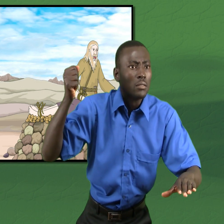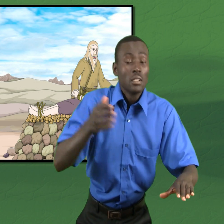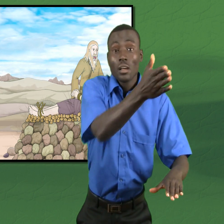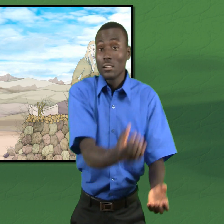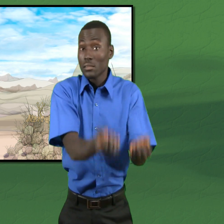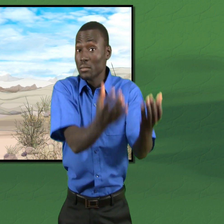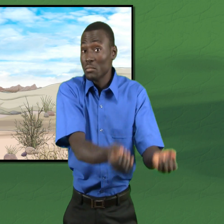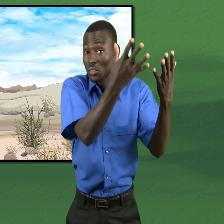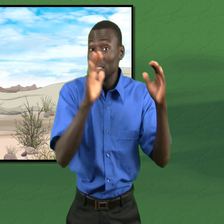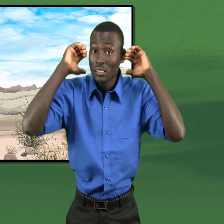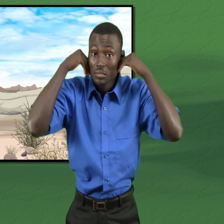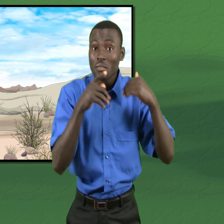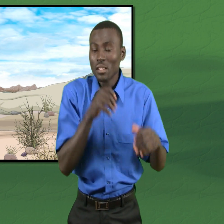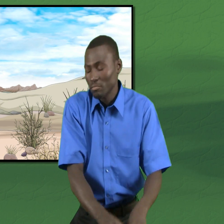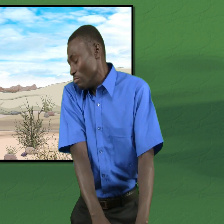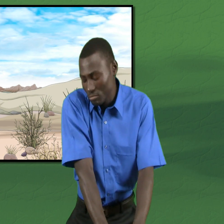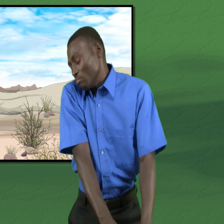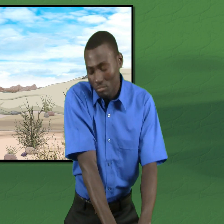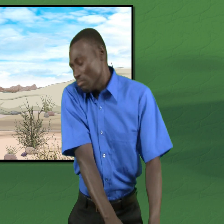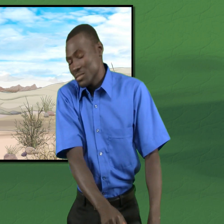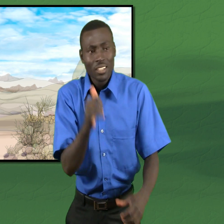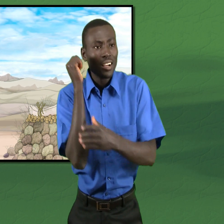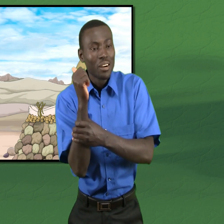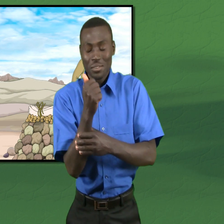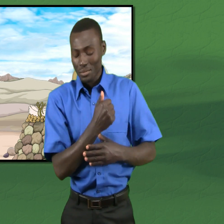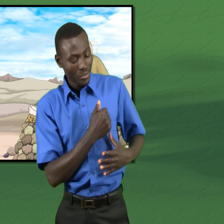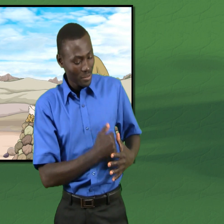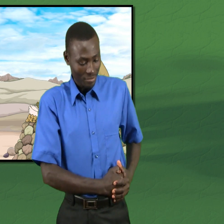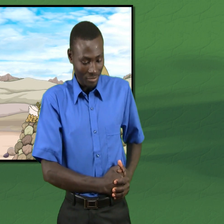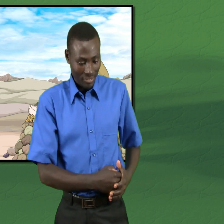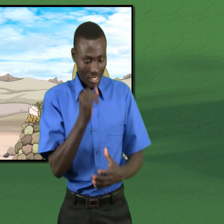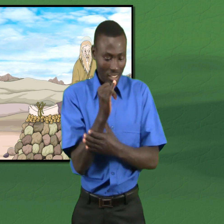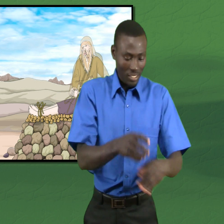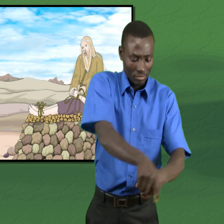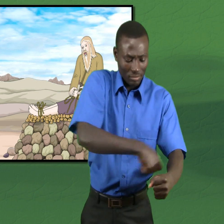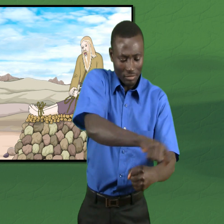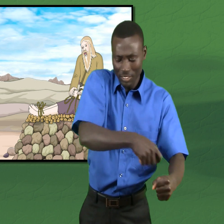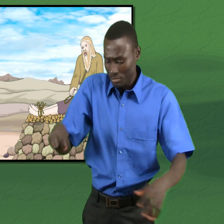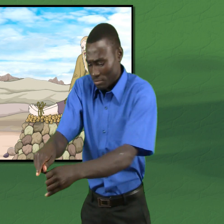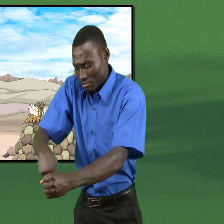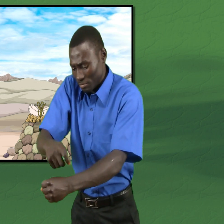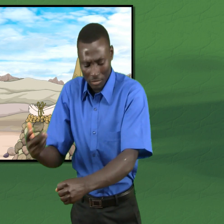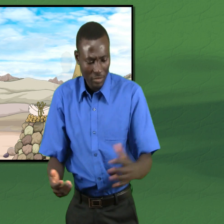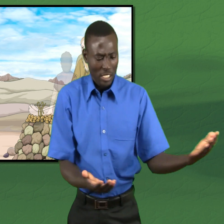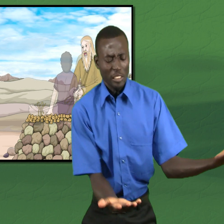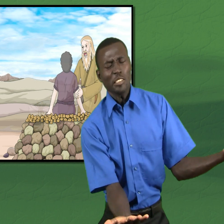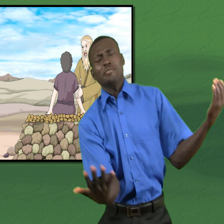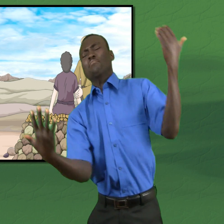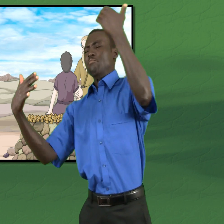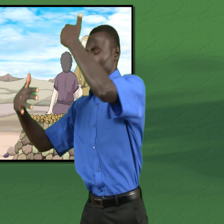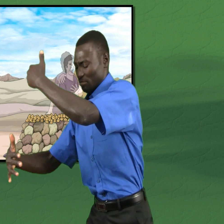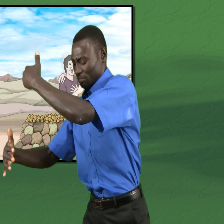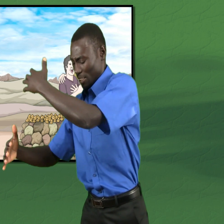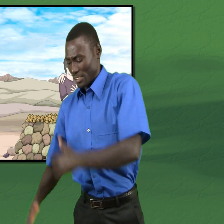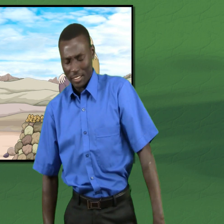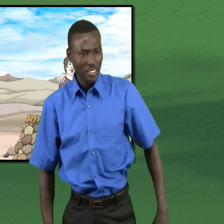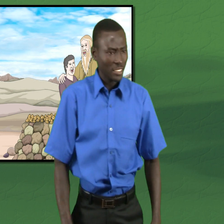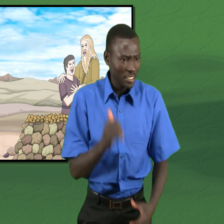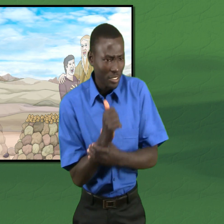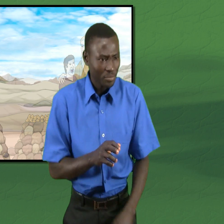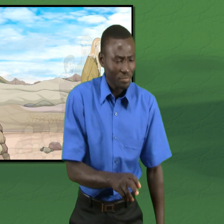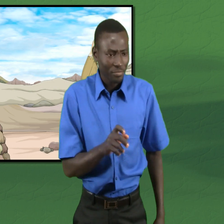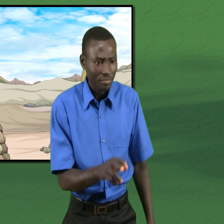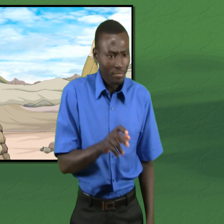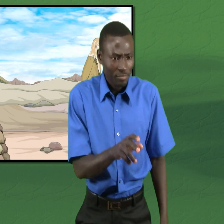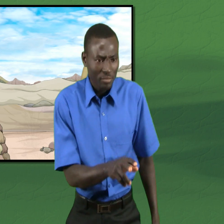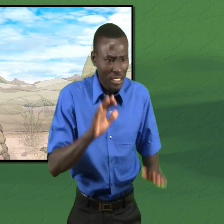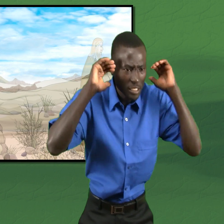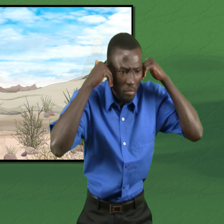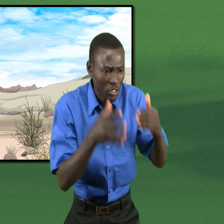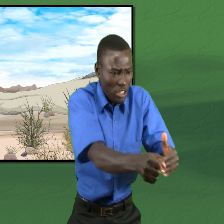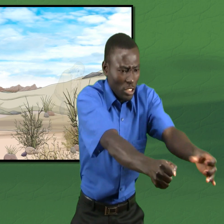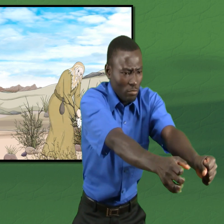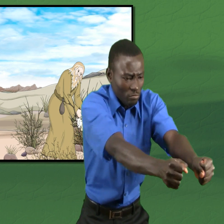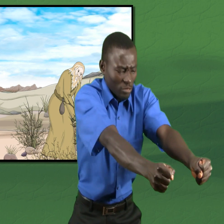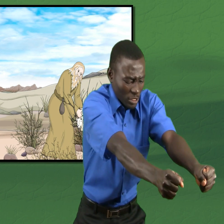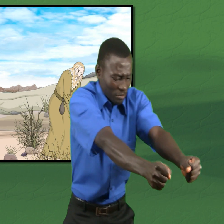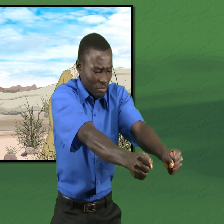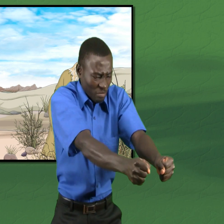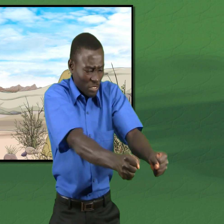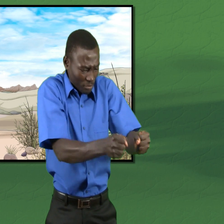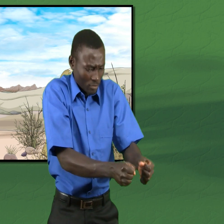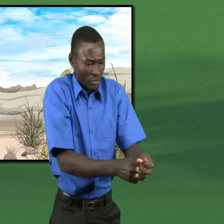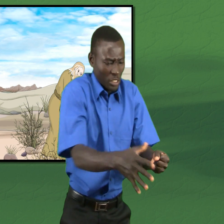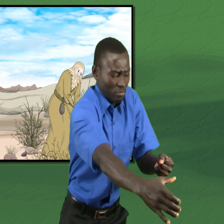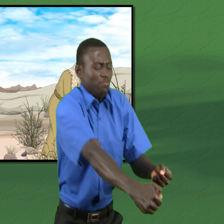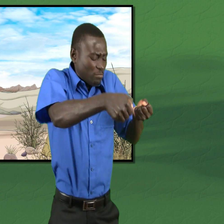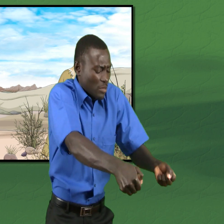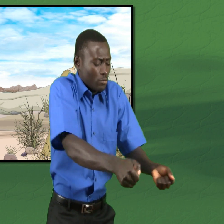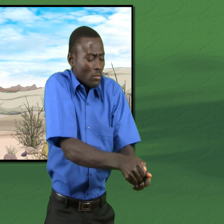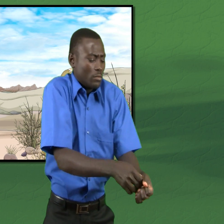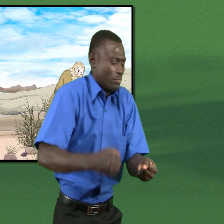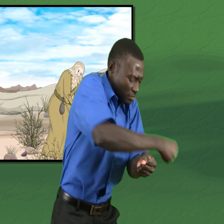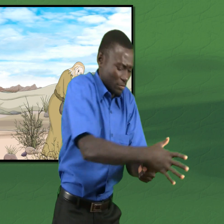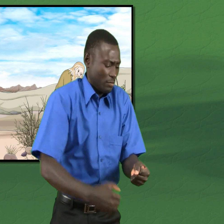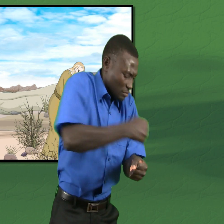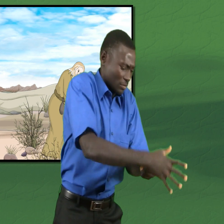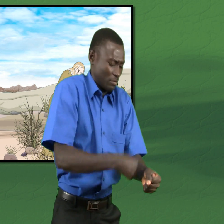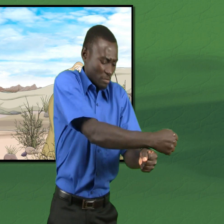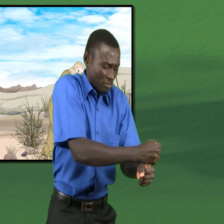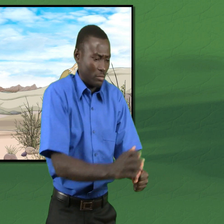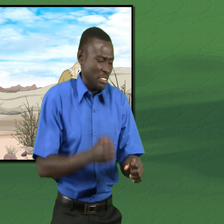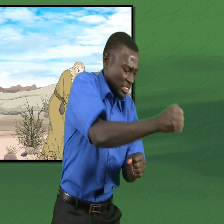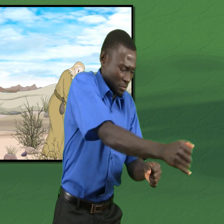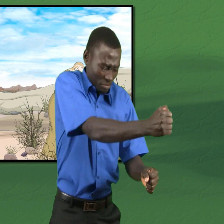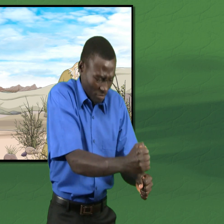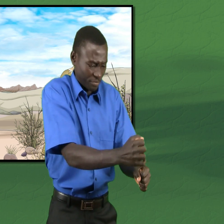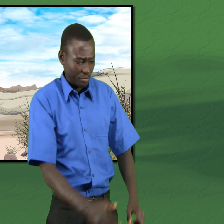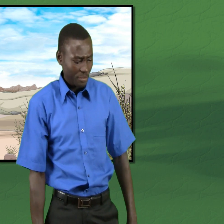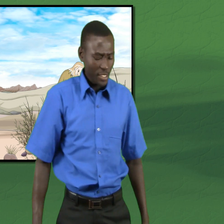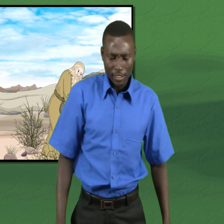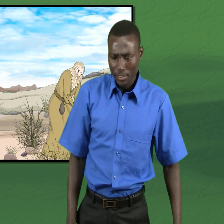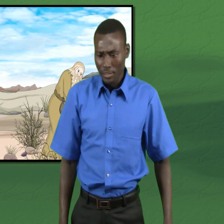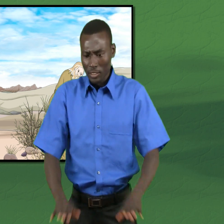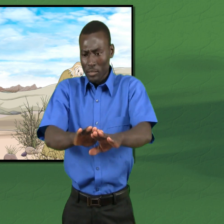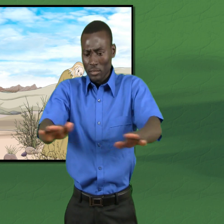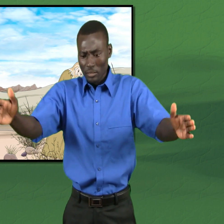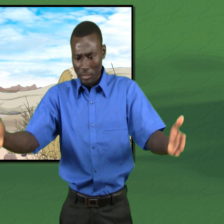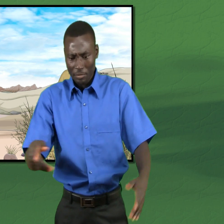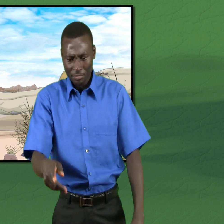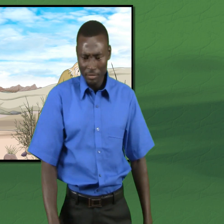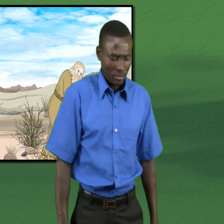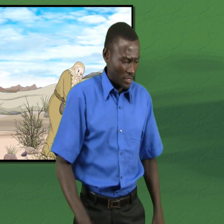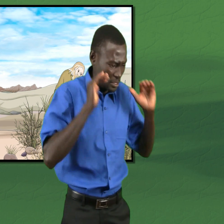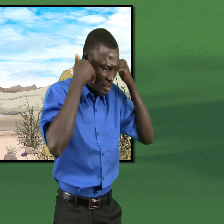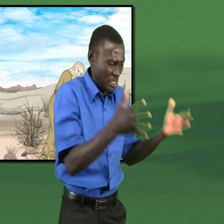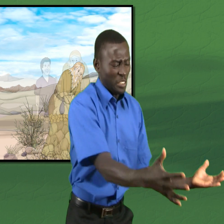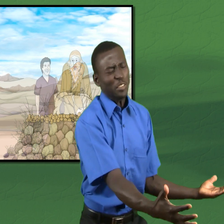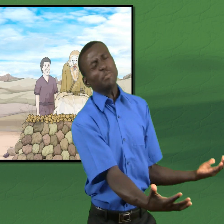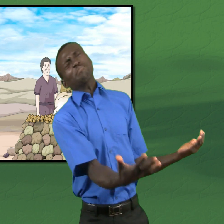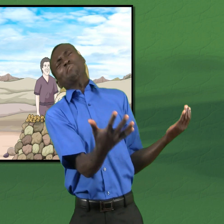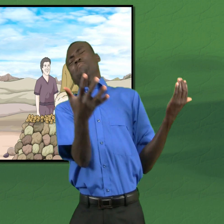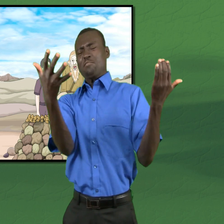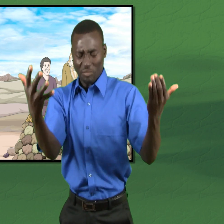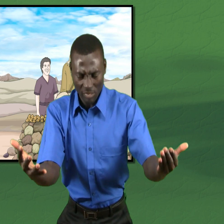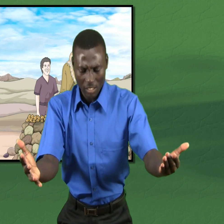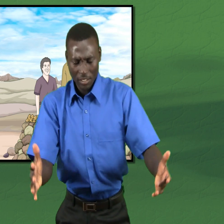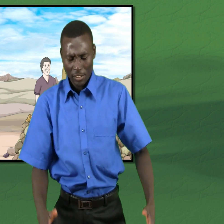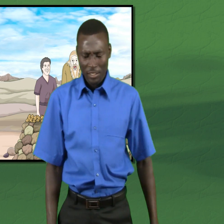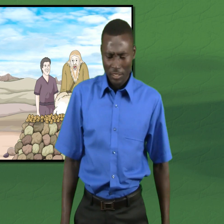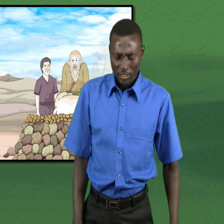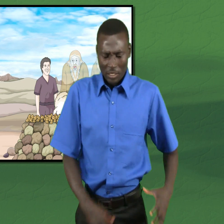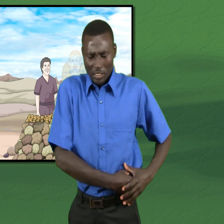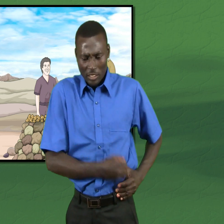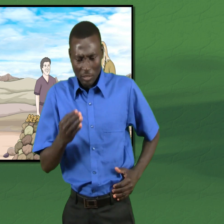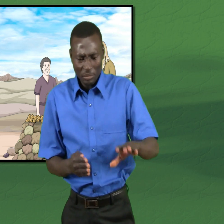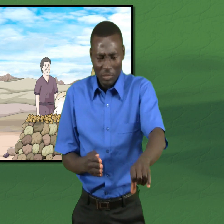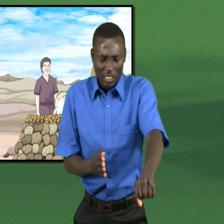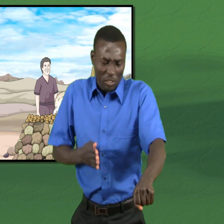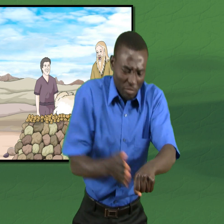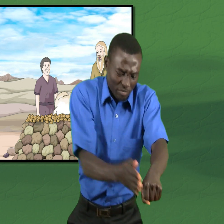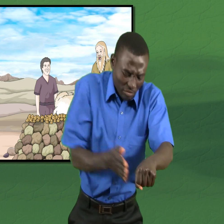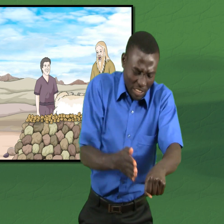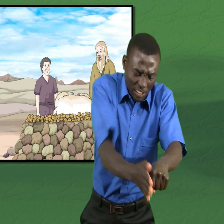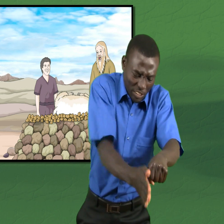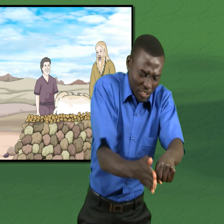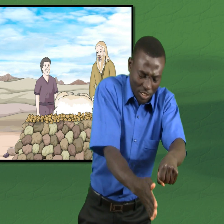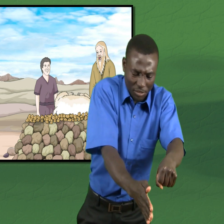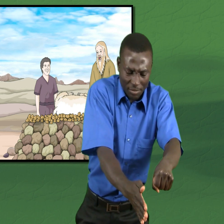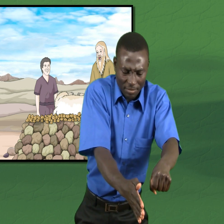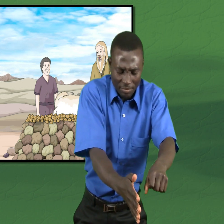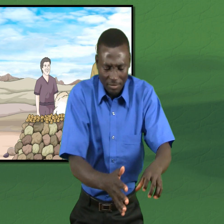Then Abraham looked up and saw behind him a ram in a thicket, caught by its horns. So he went and took the ram and offered it as a burnt offering in place of his son.